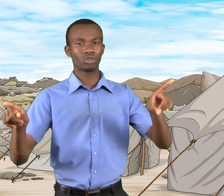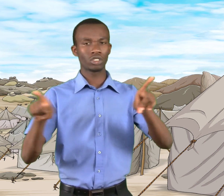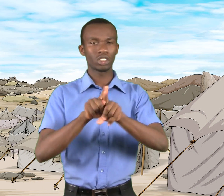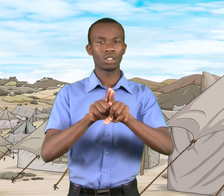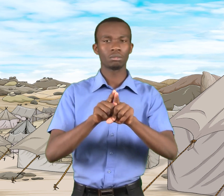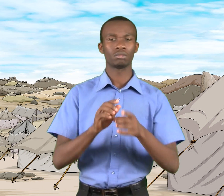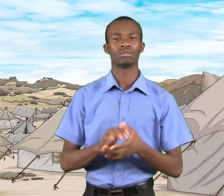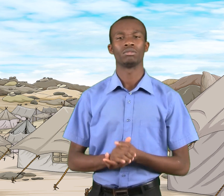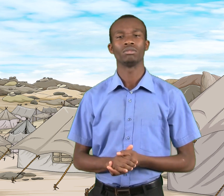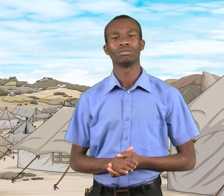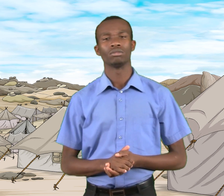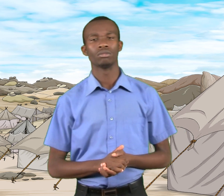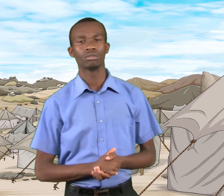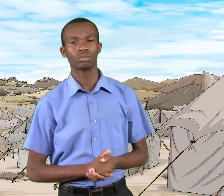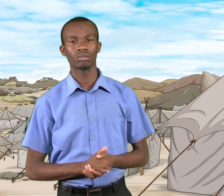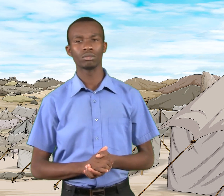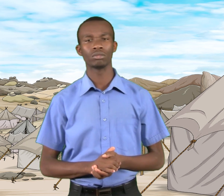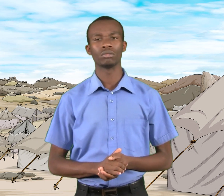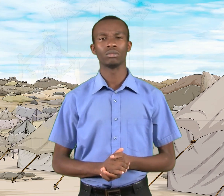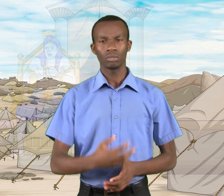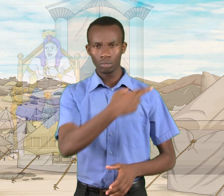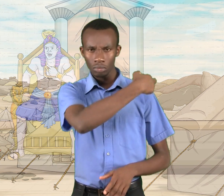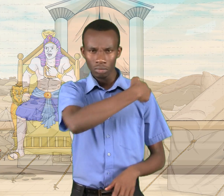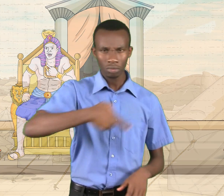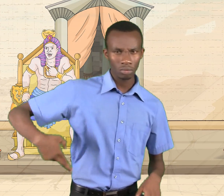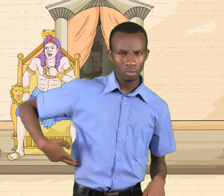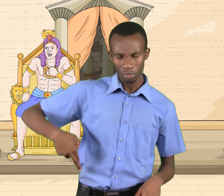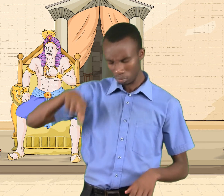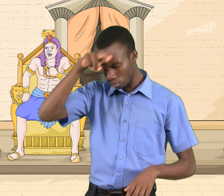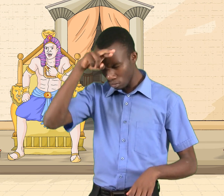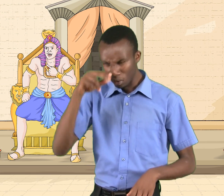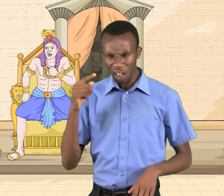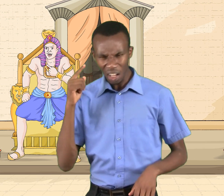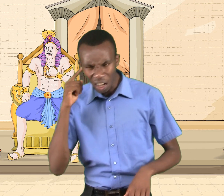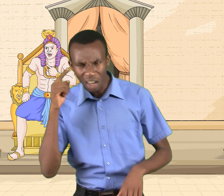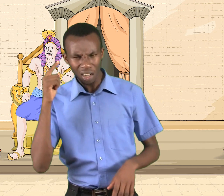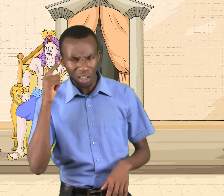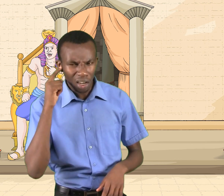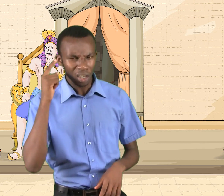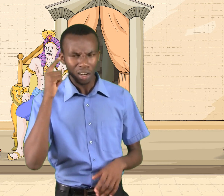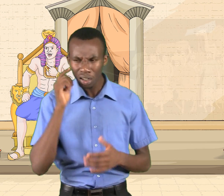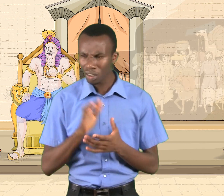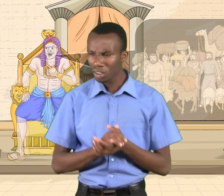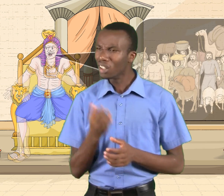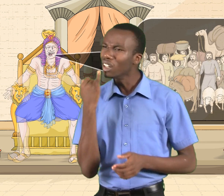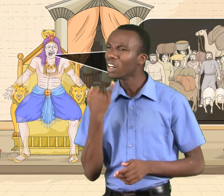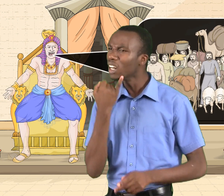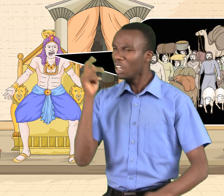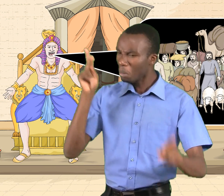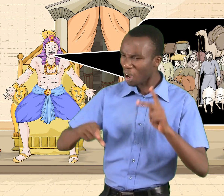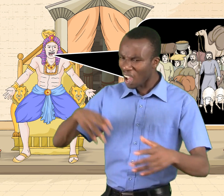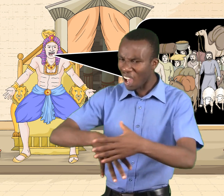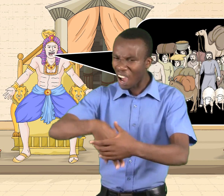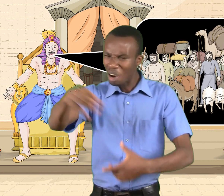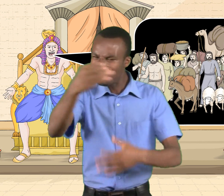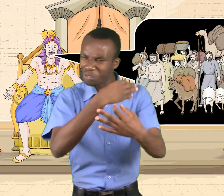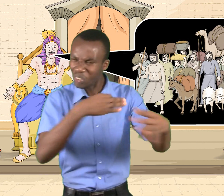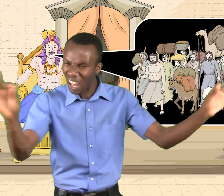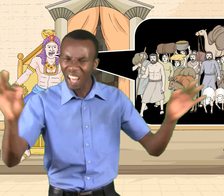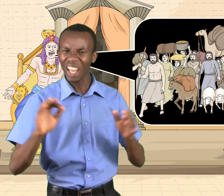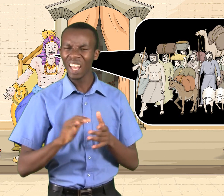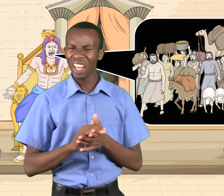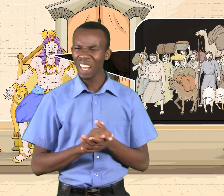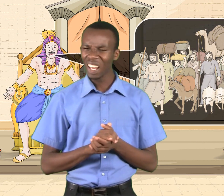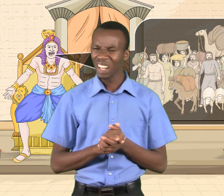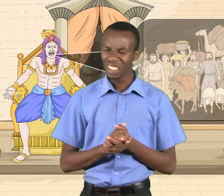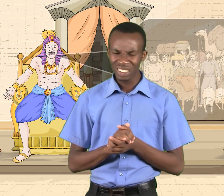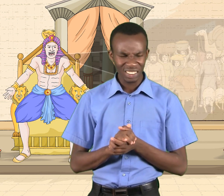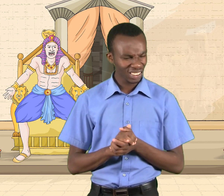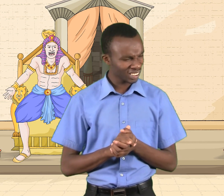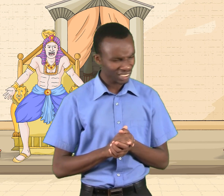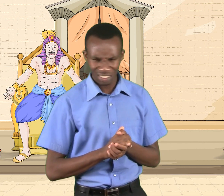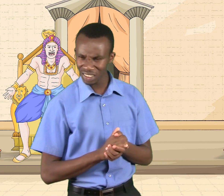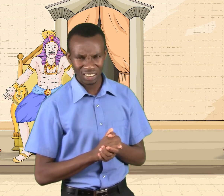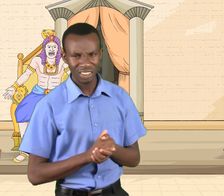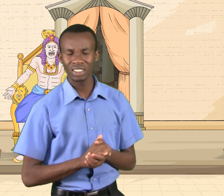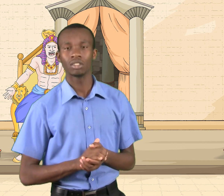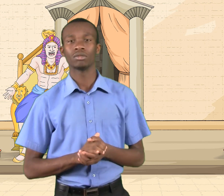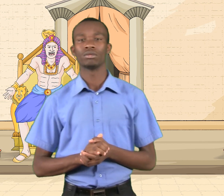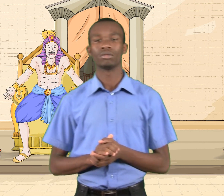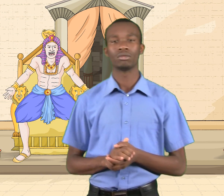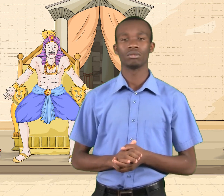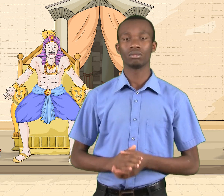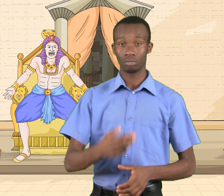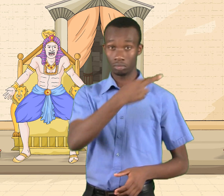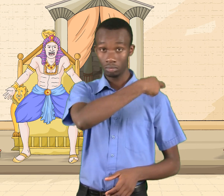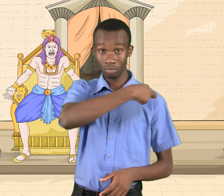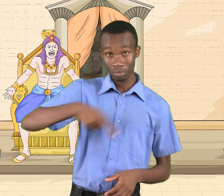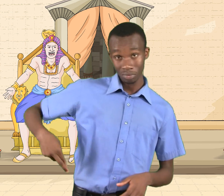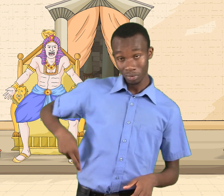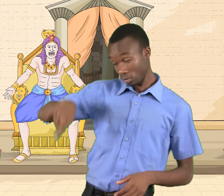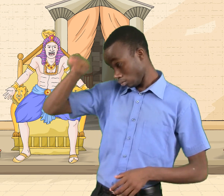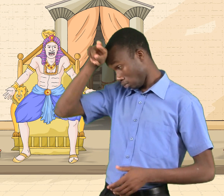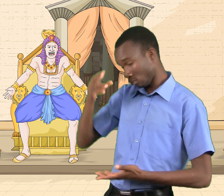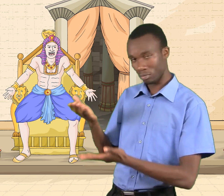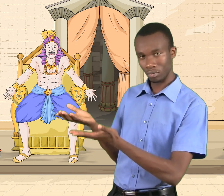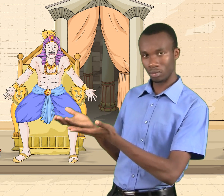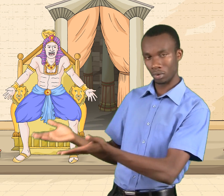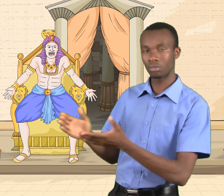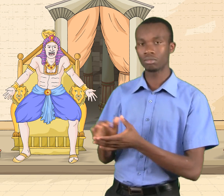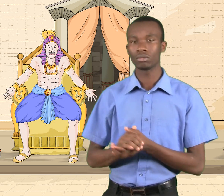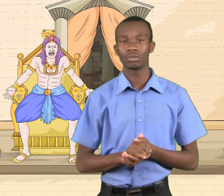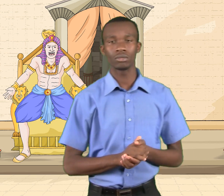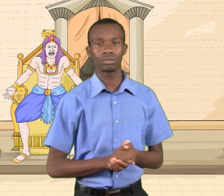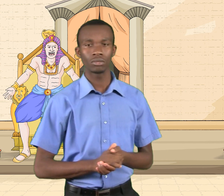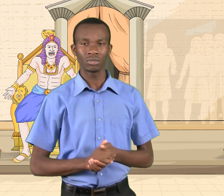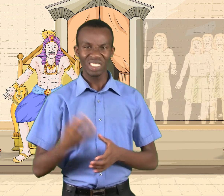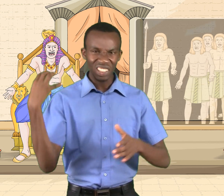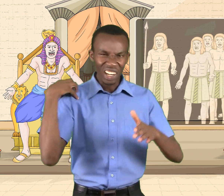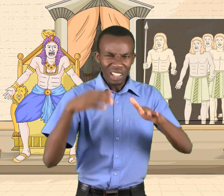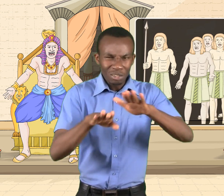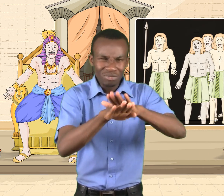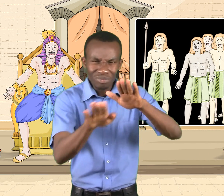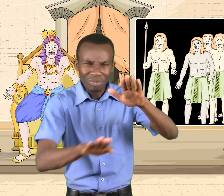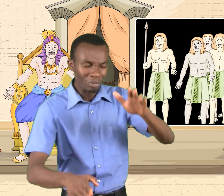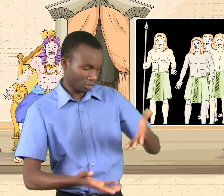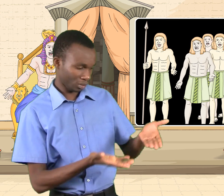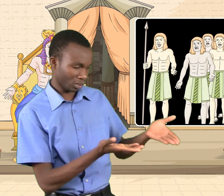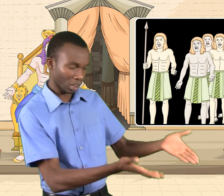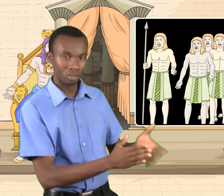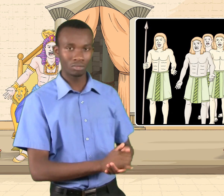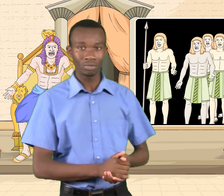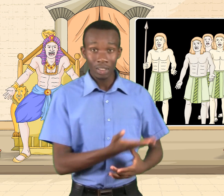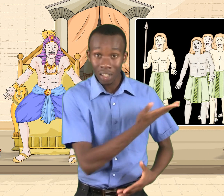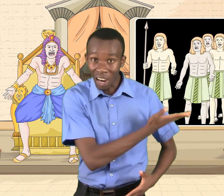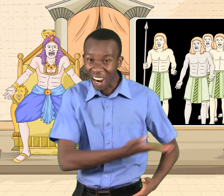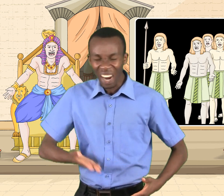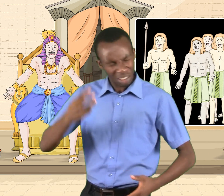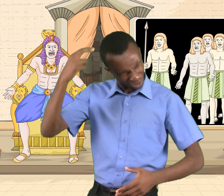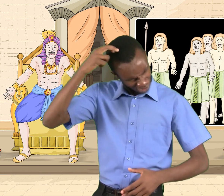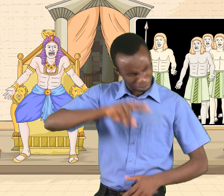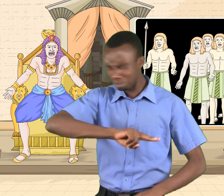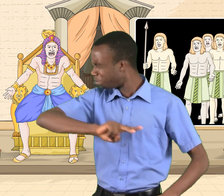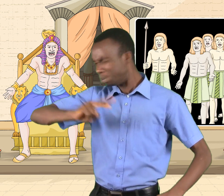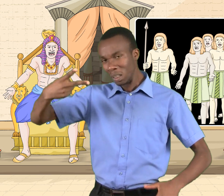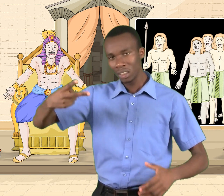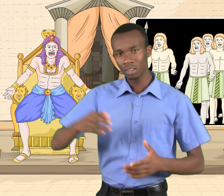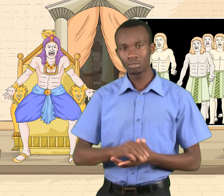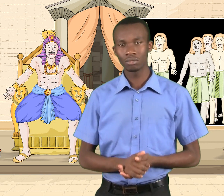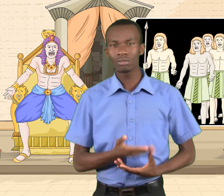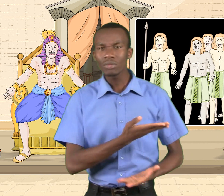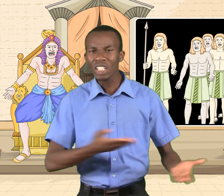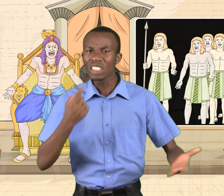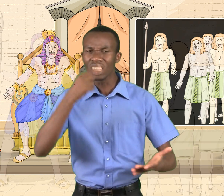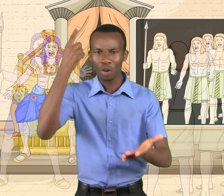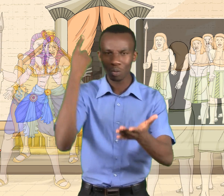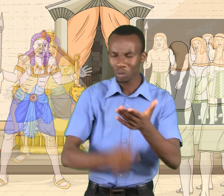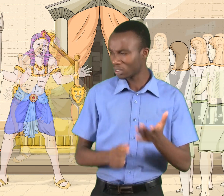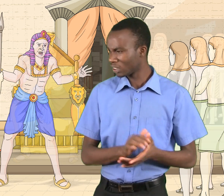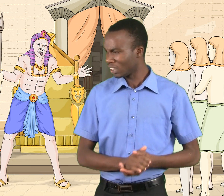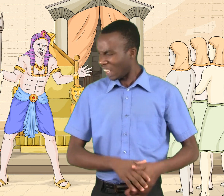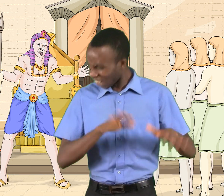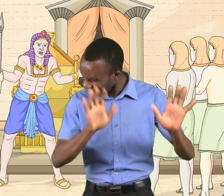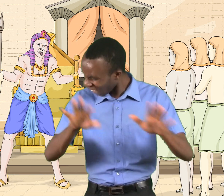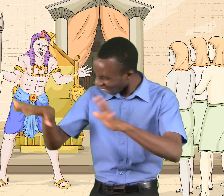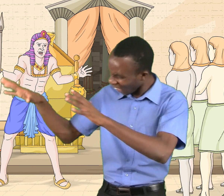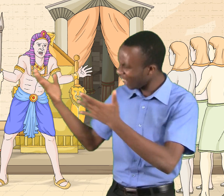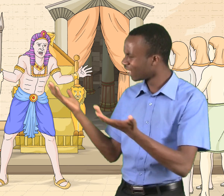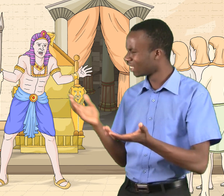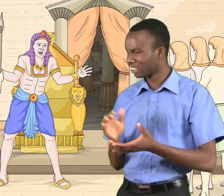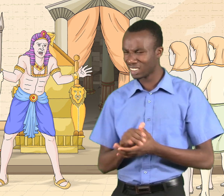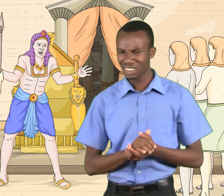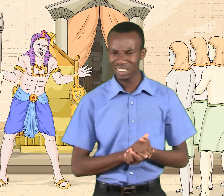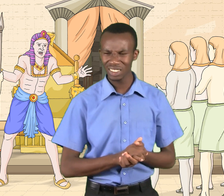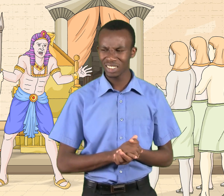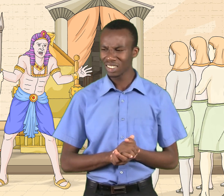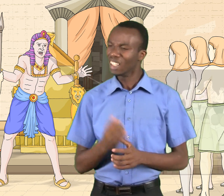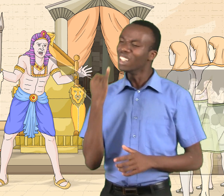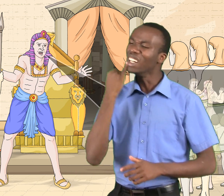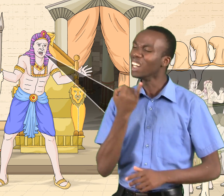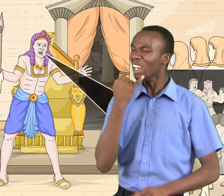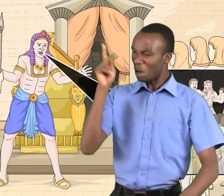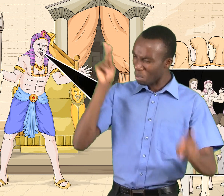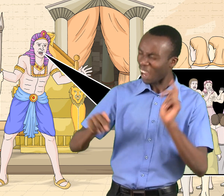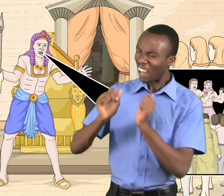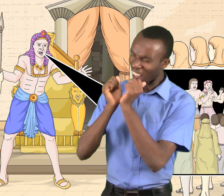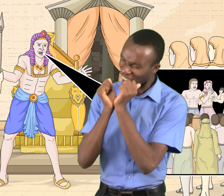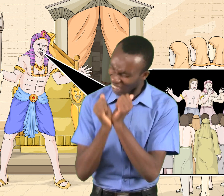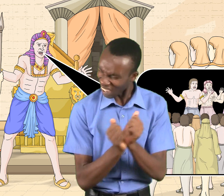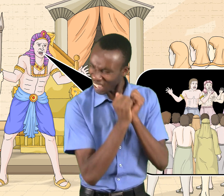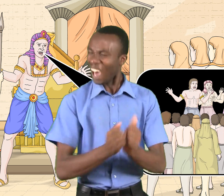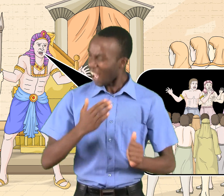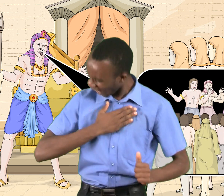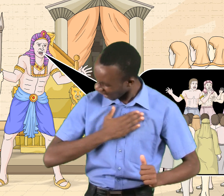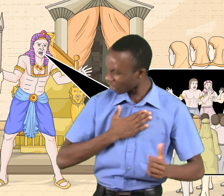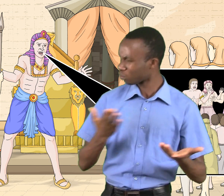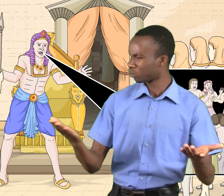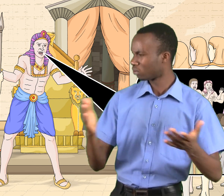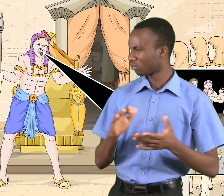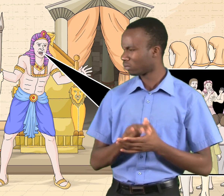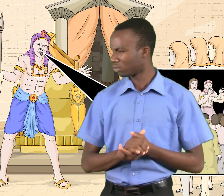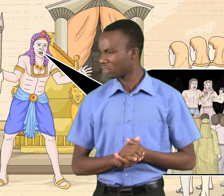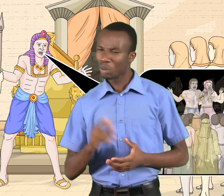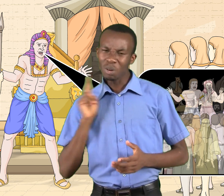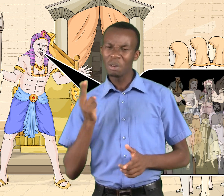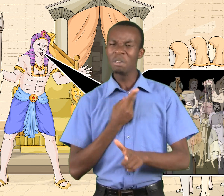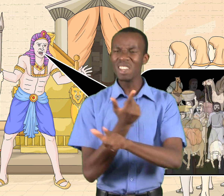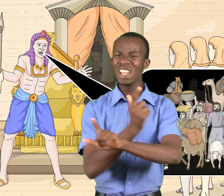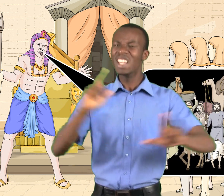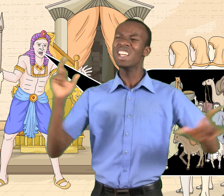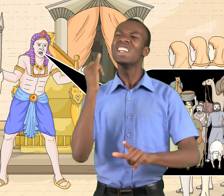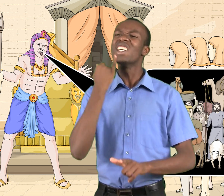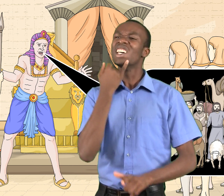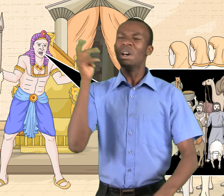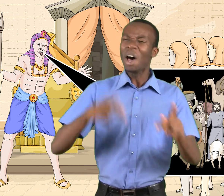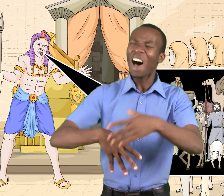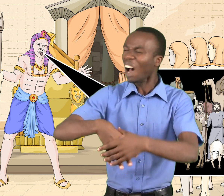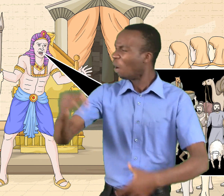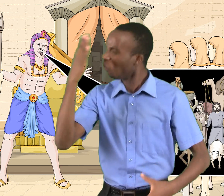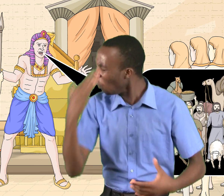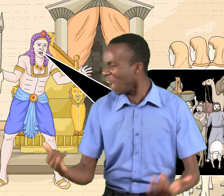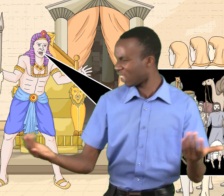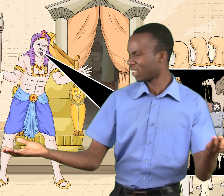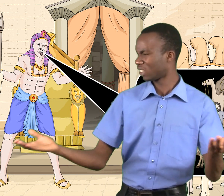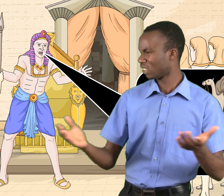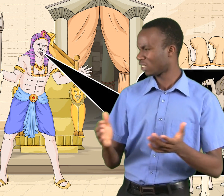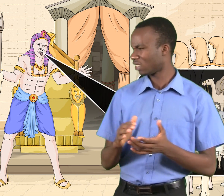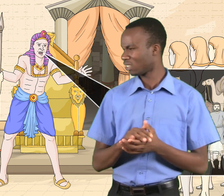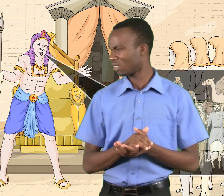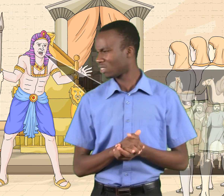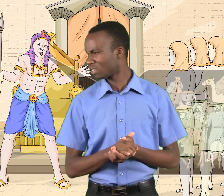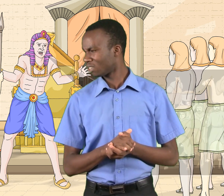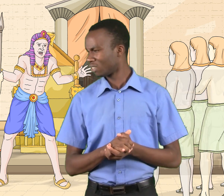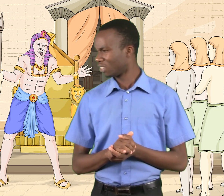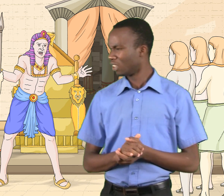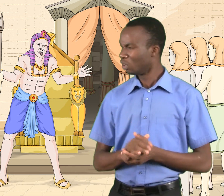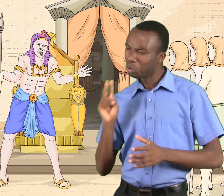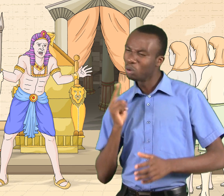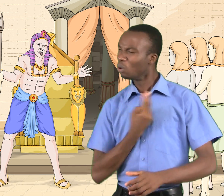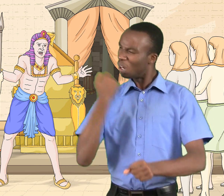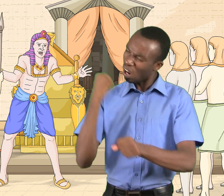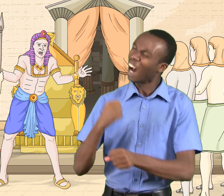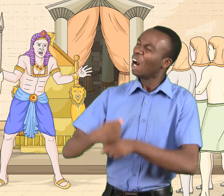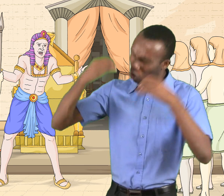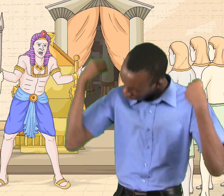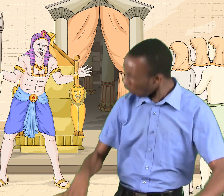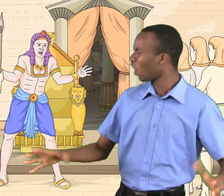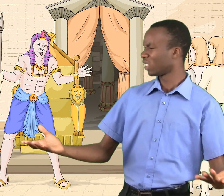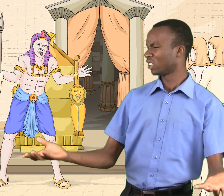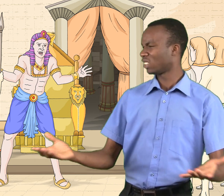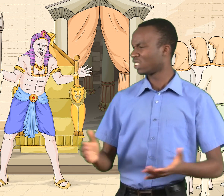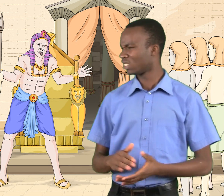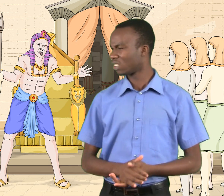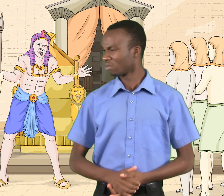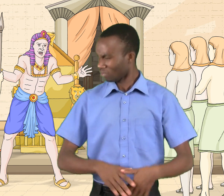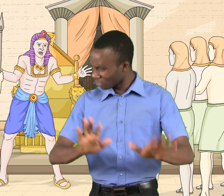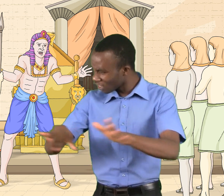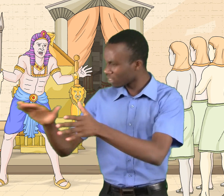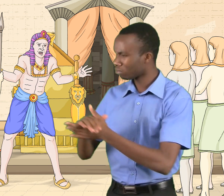When the king of Egypt was told that the people had fled, Pharaoh and his officials changed their minds about them and said, “What have we done?